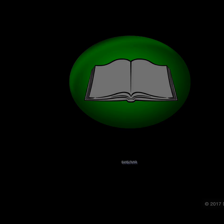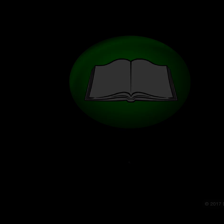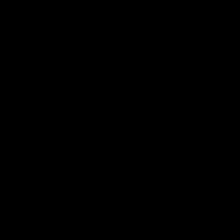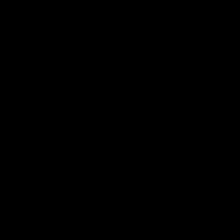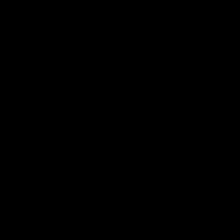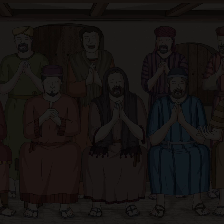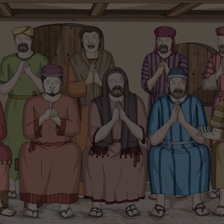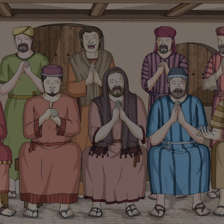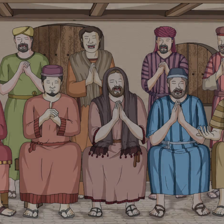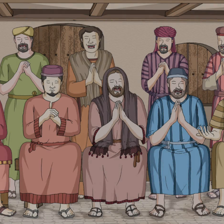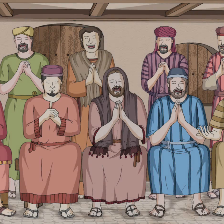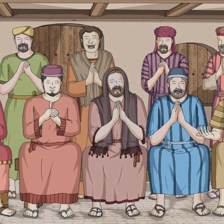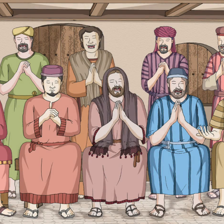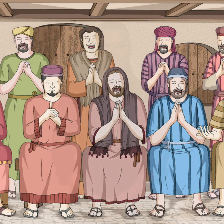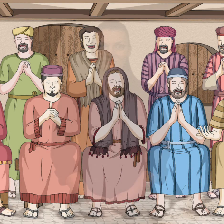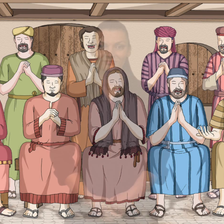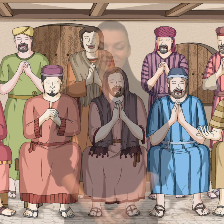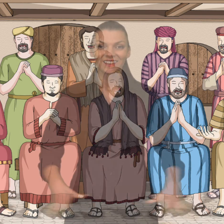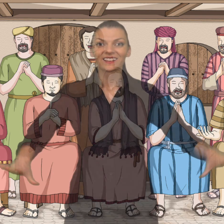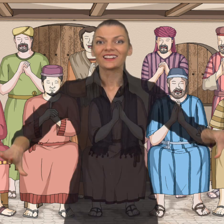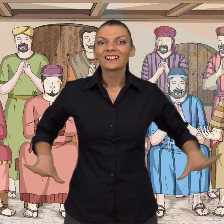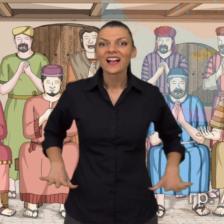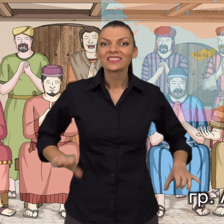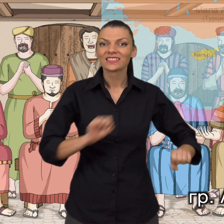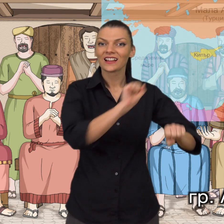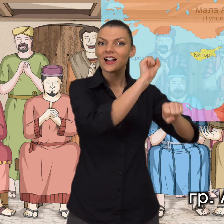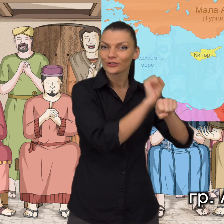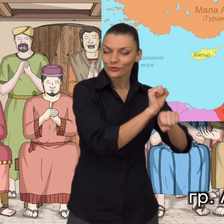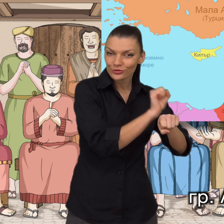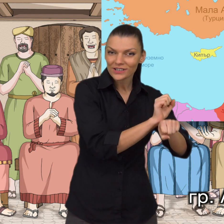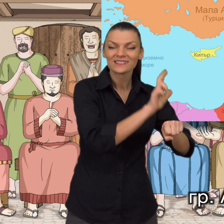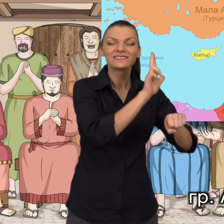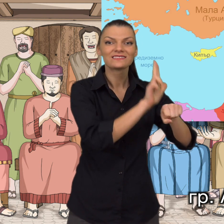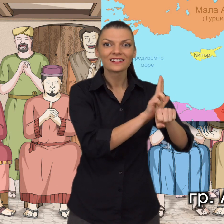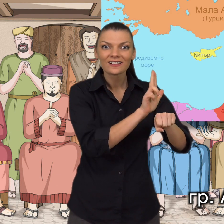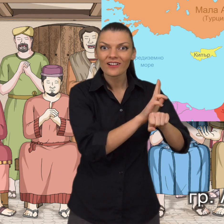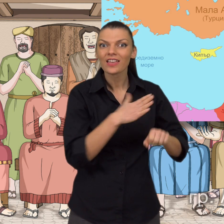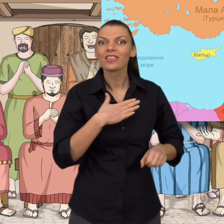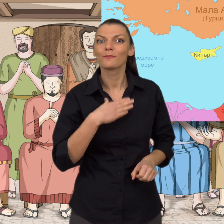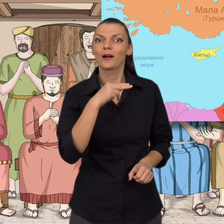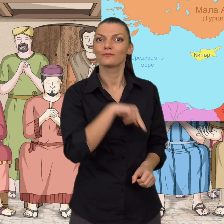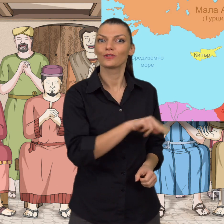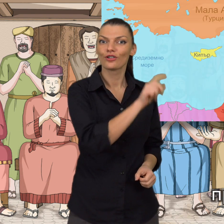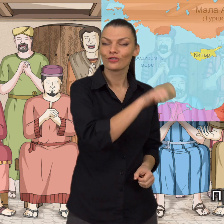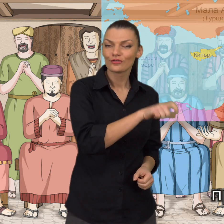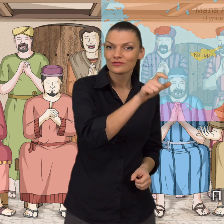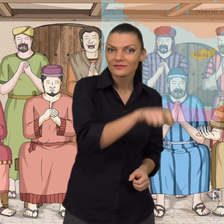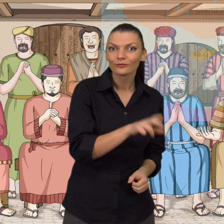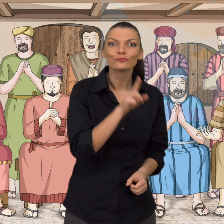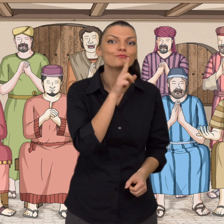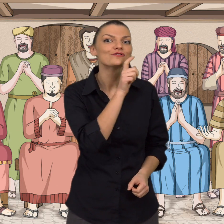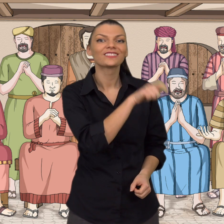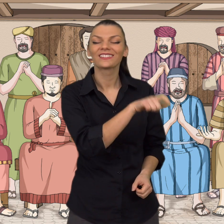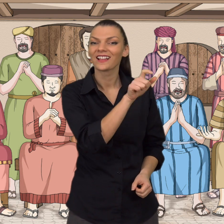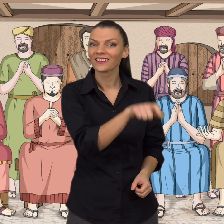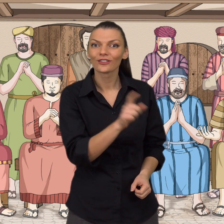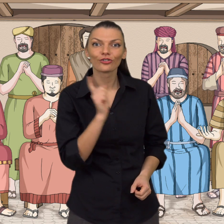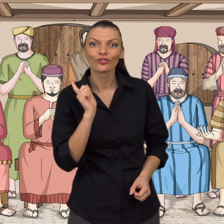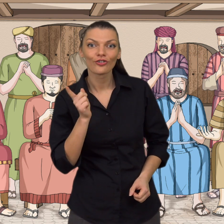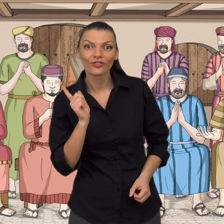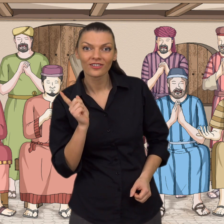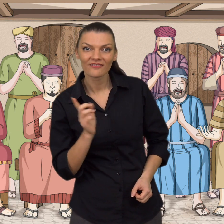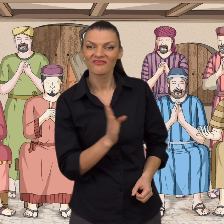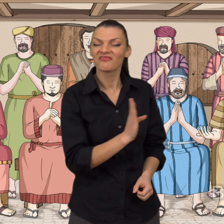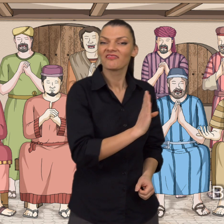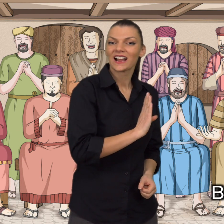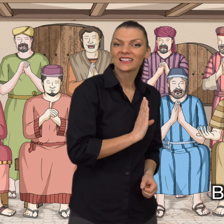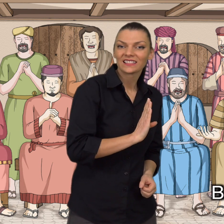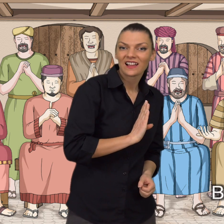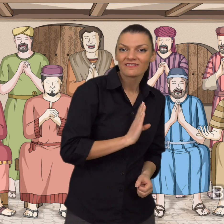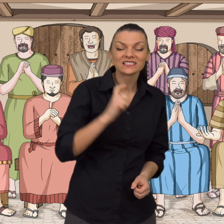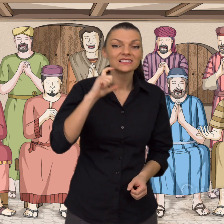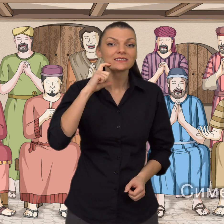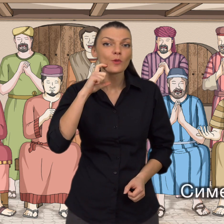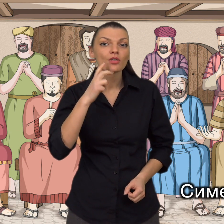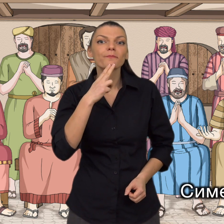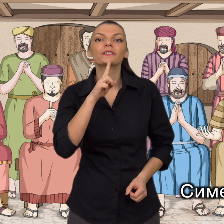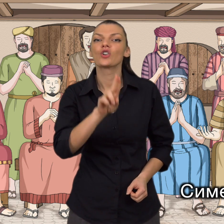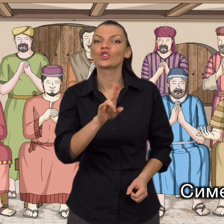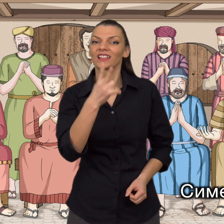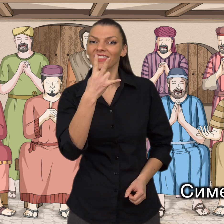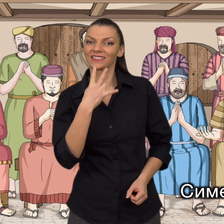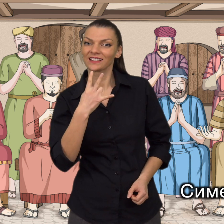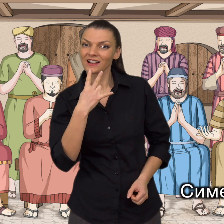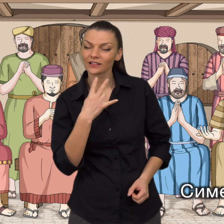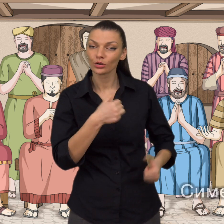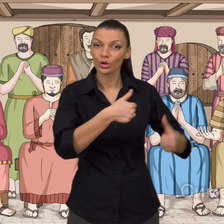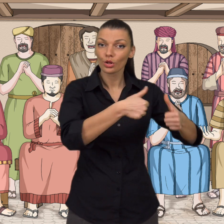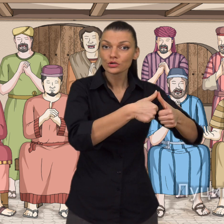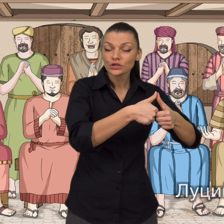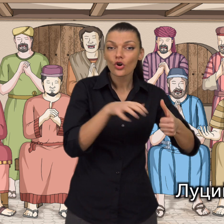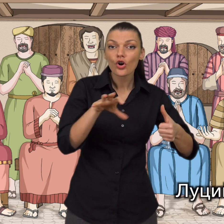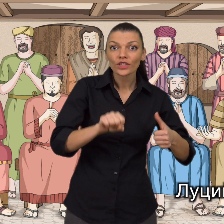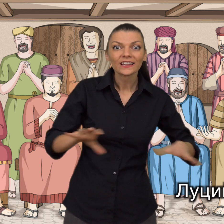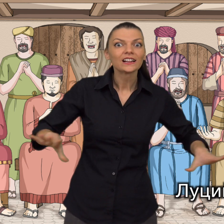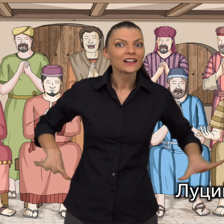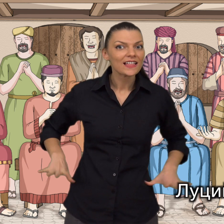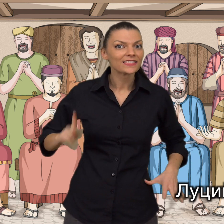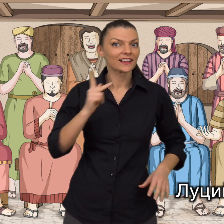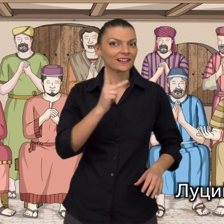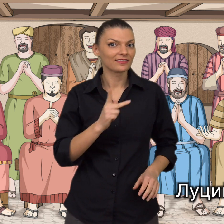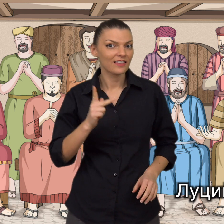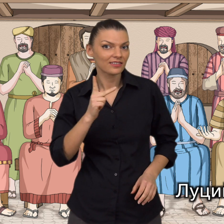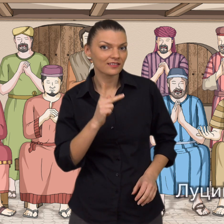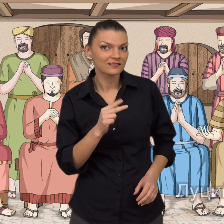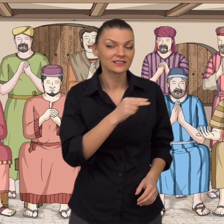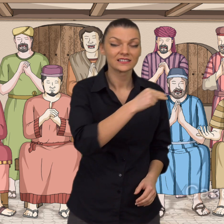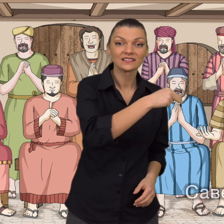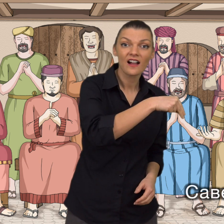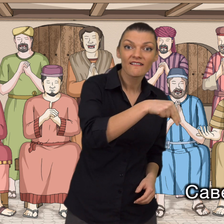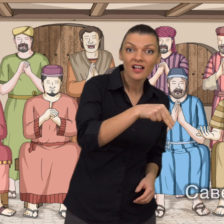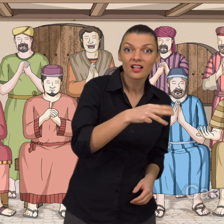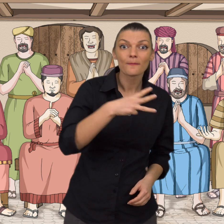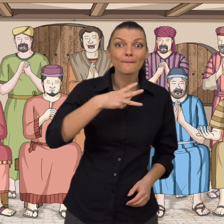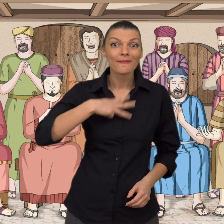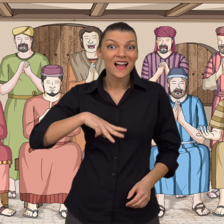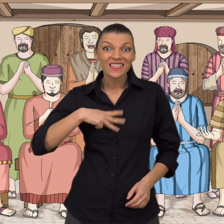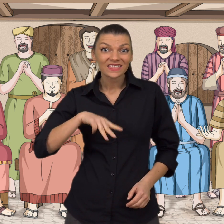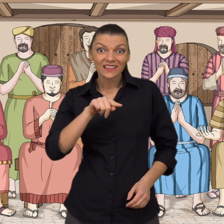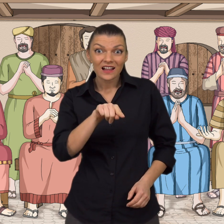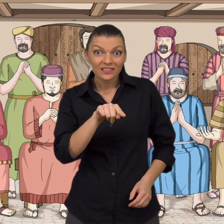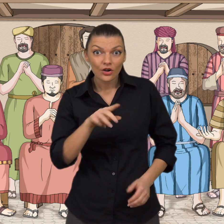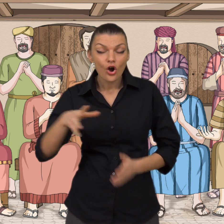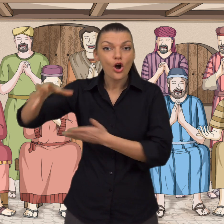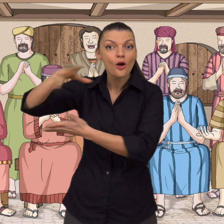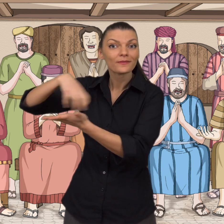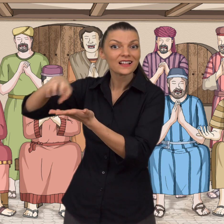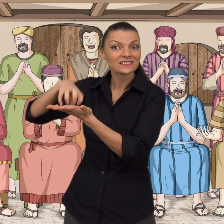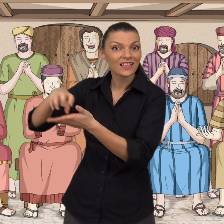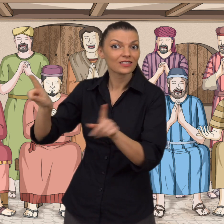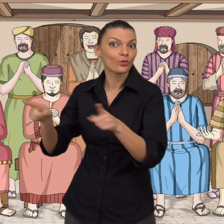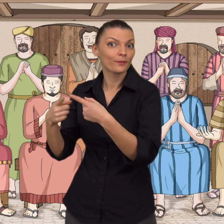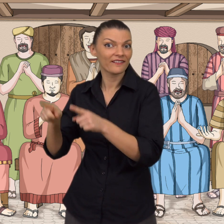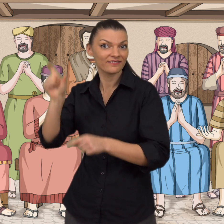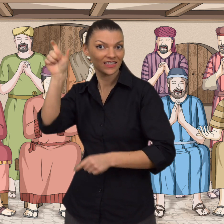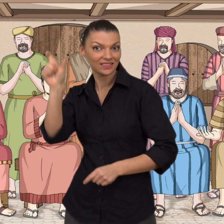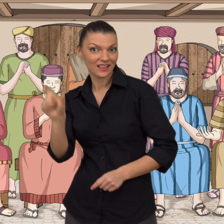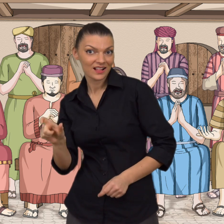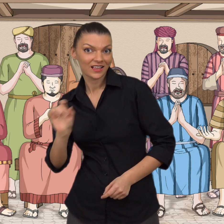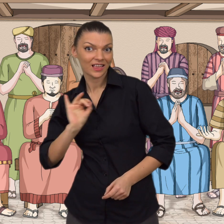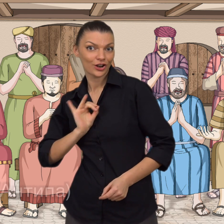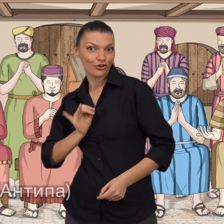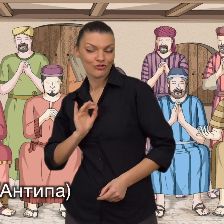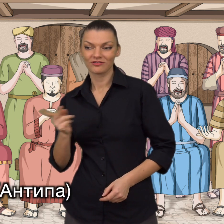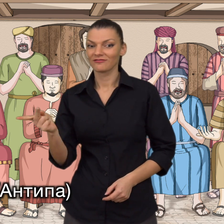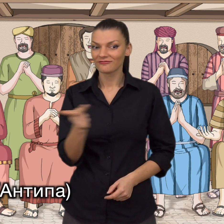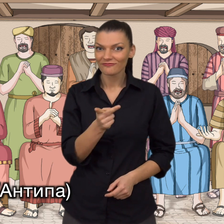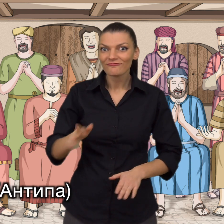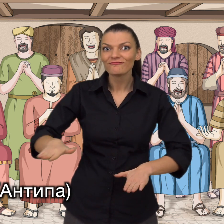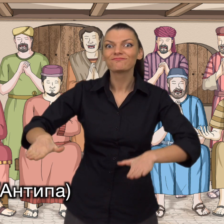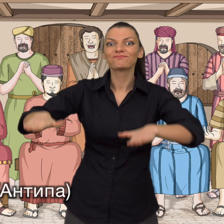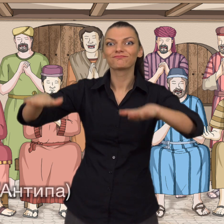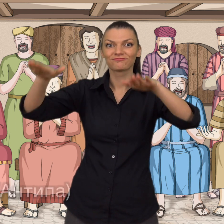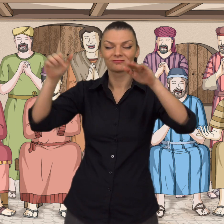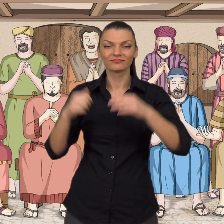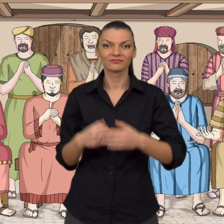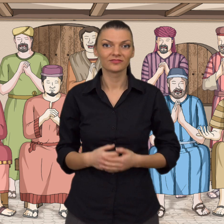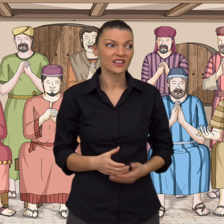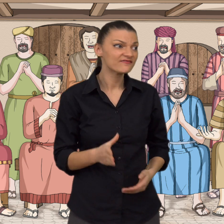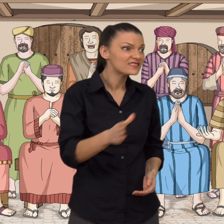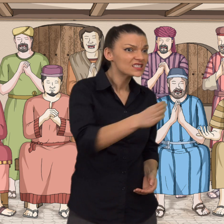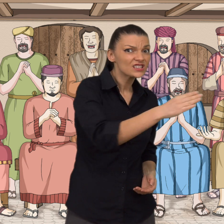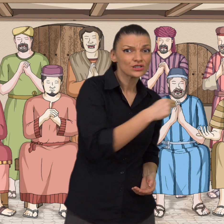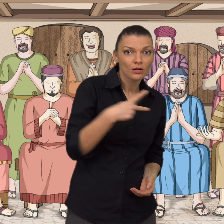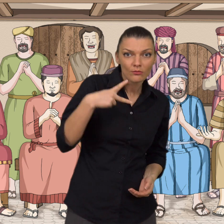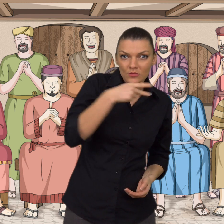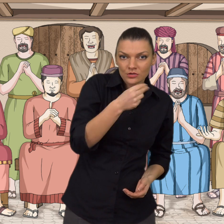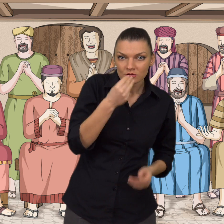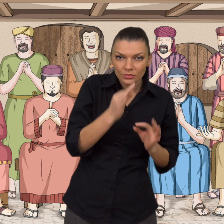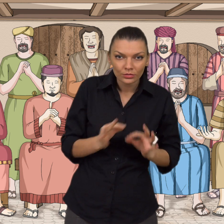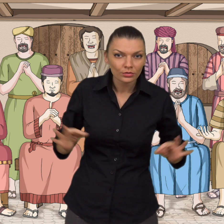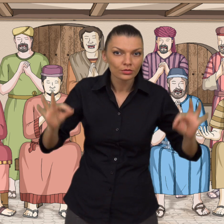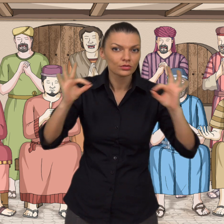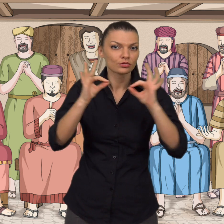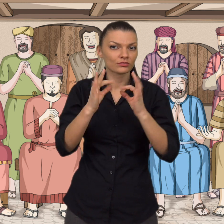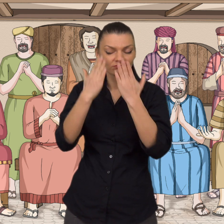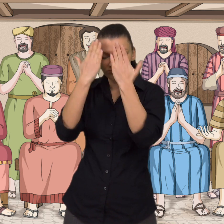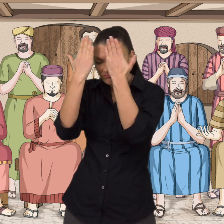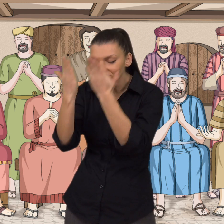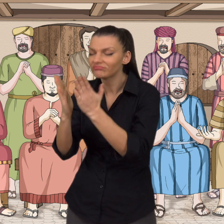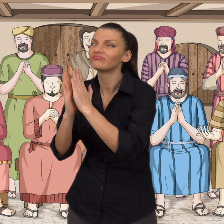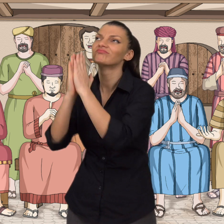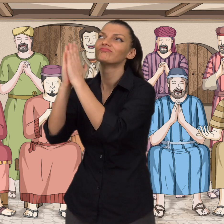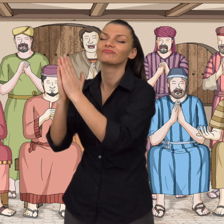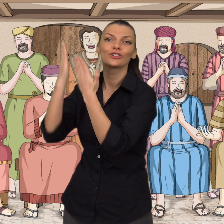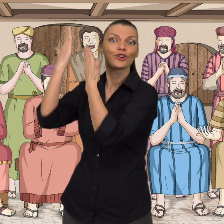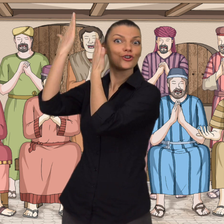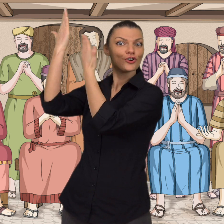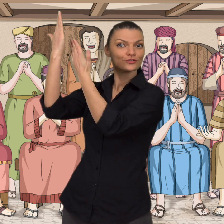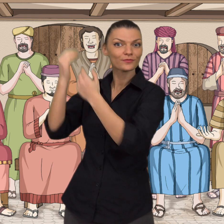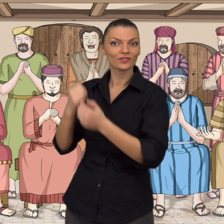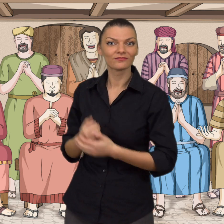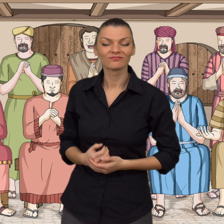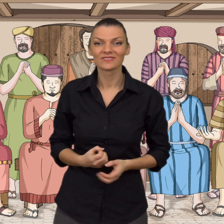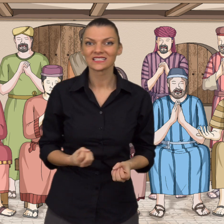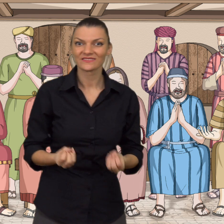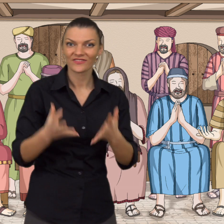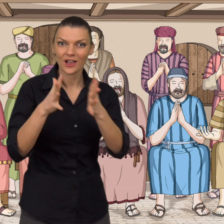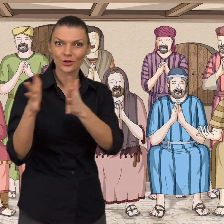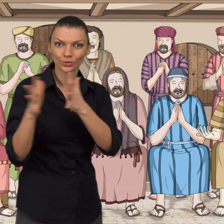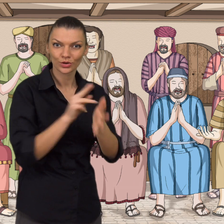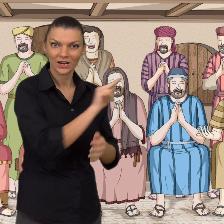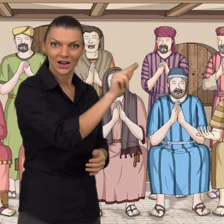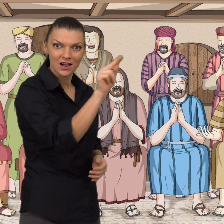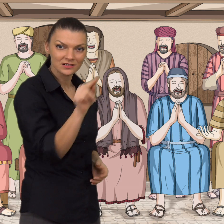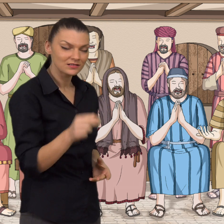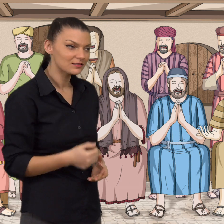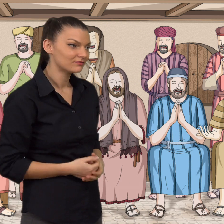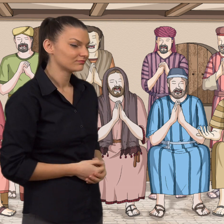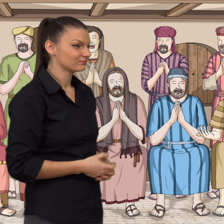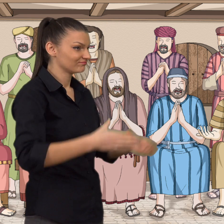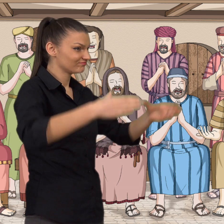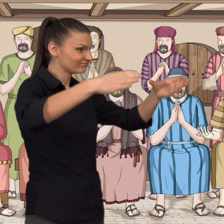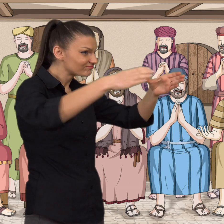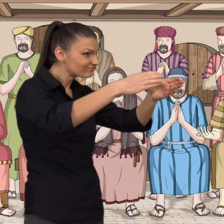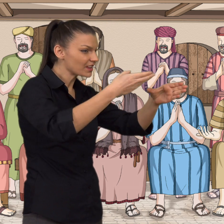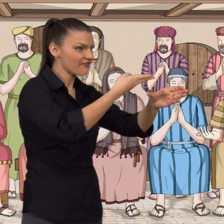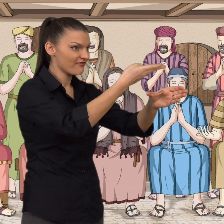Now in the church at Antioch there were prophets and teachers: Barnabas, Simeon called Niger, Lucius of Cyrene, Manaen (who had been brought up with Herod the tetrarch), and Saul.